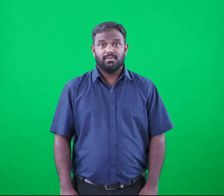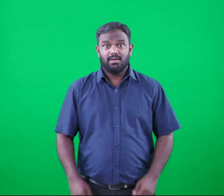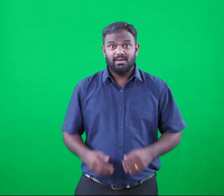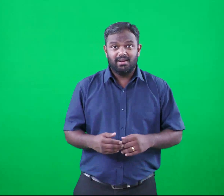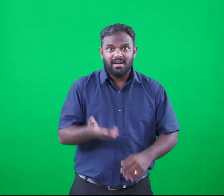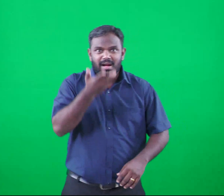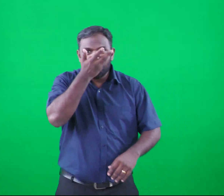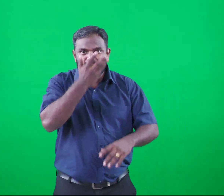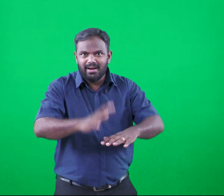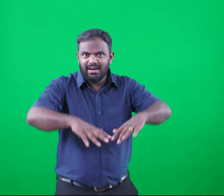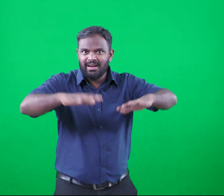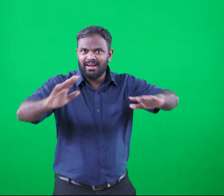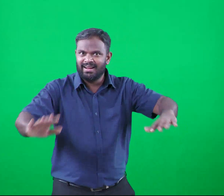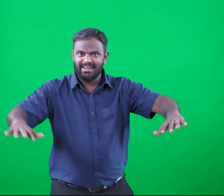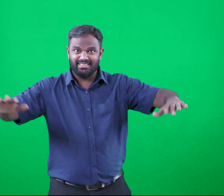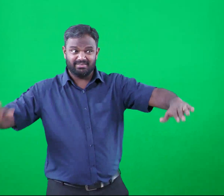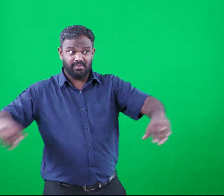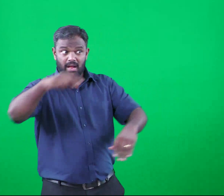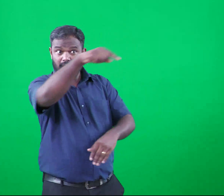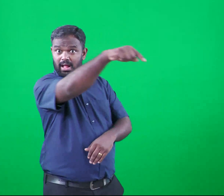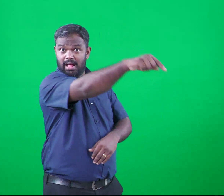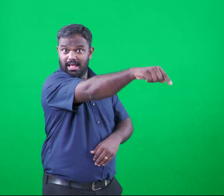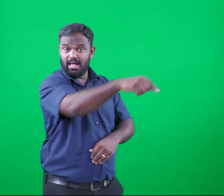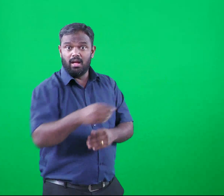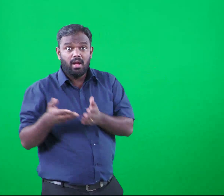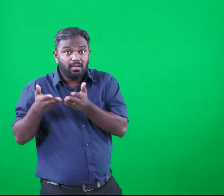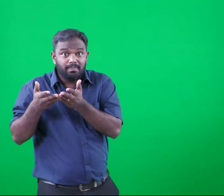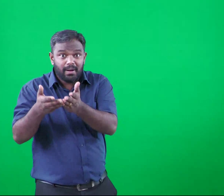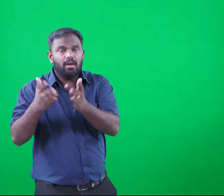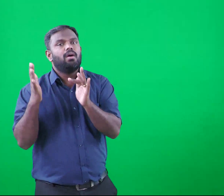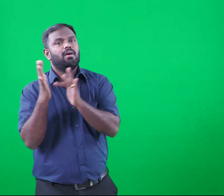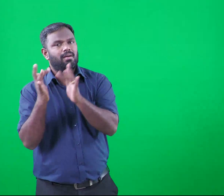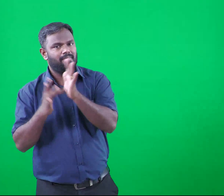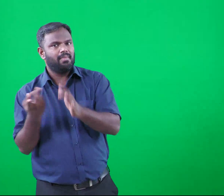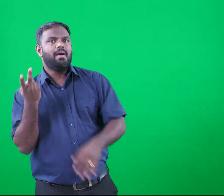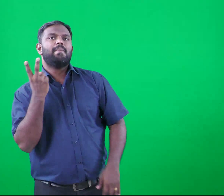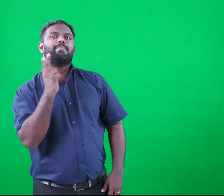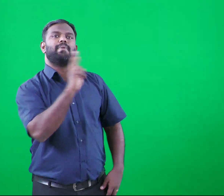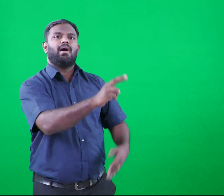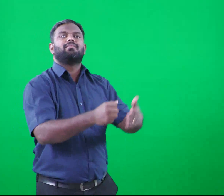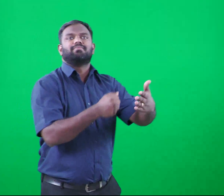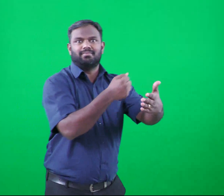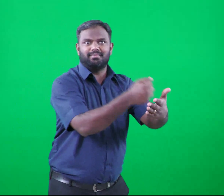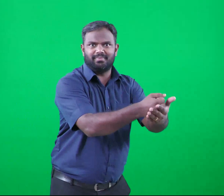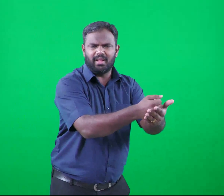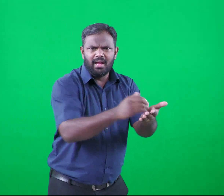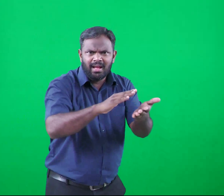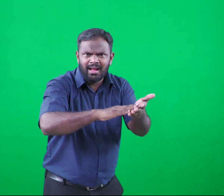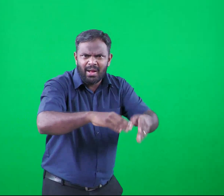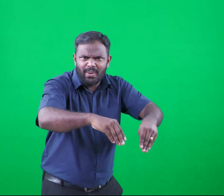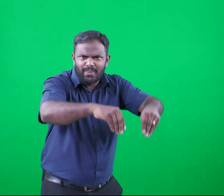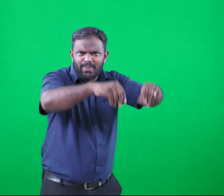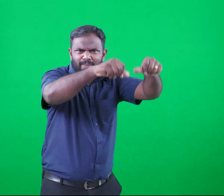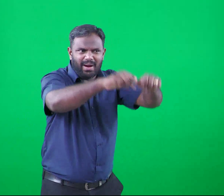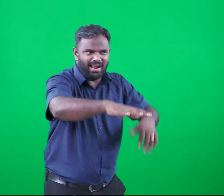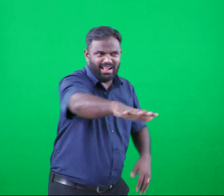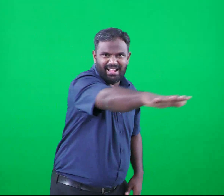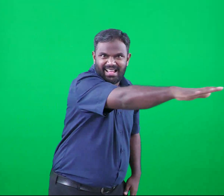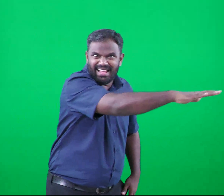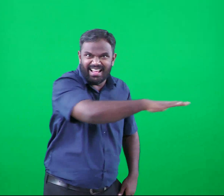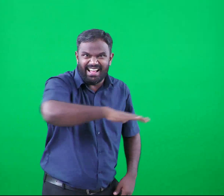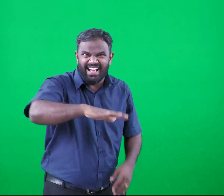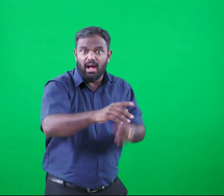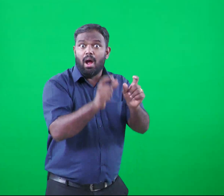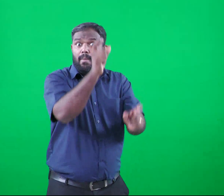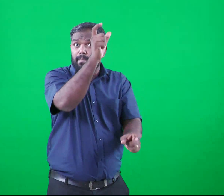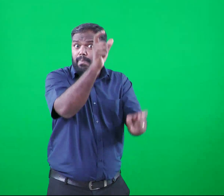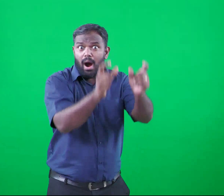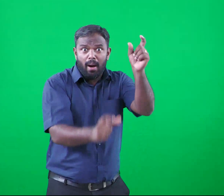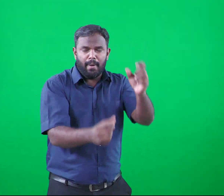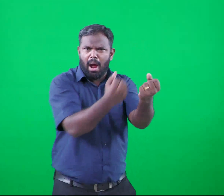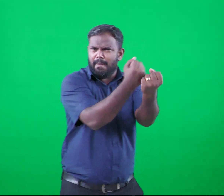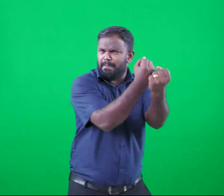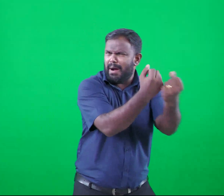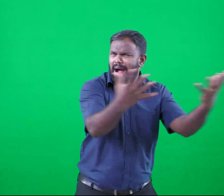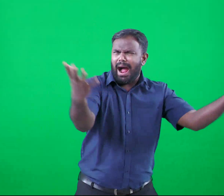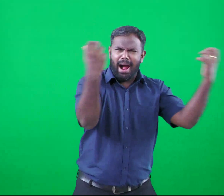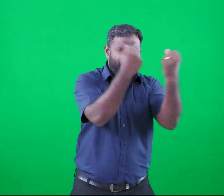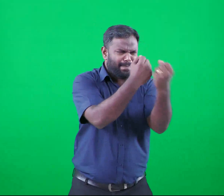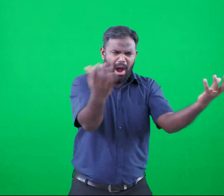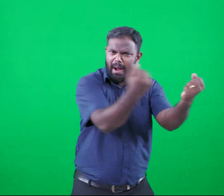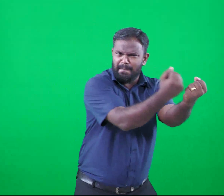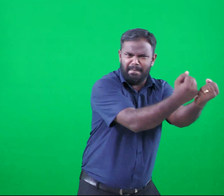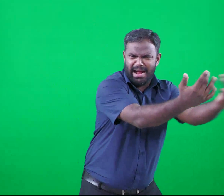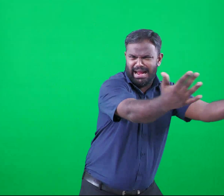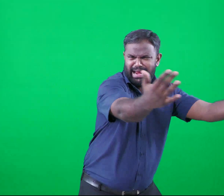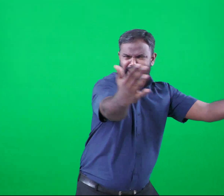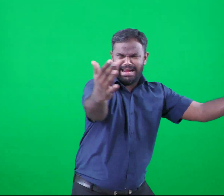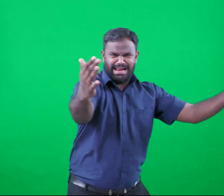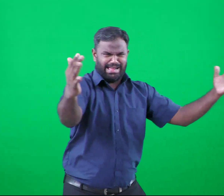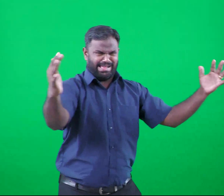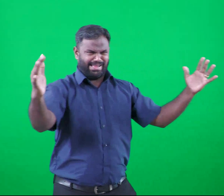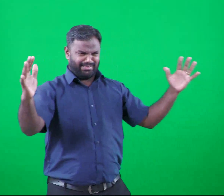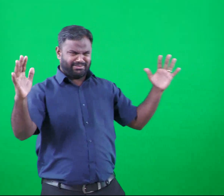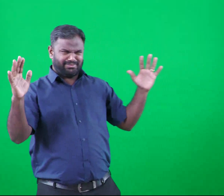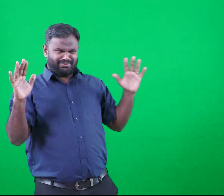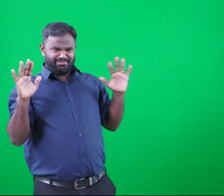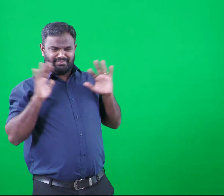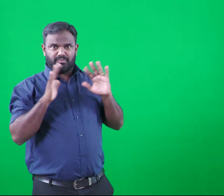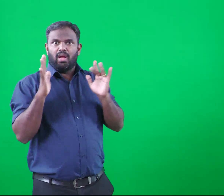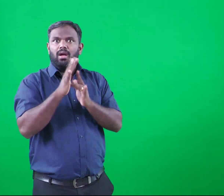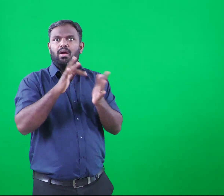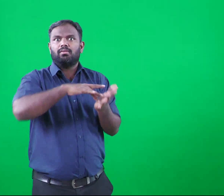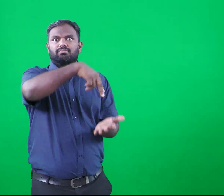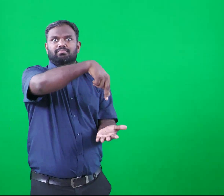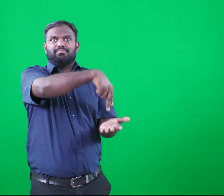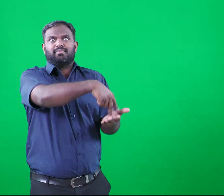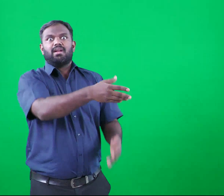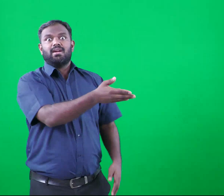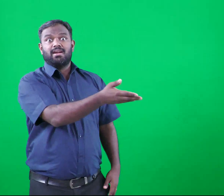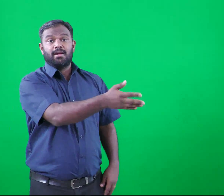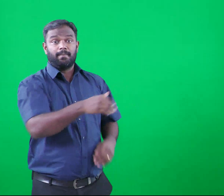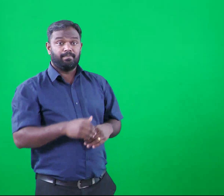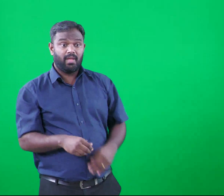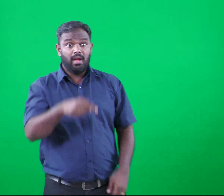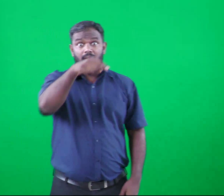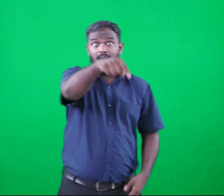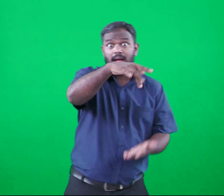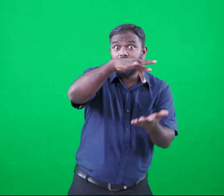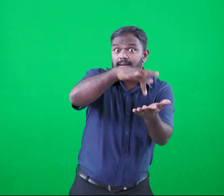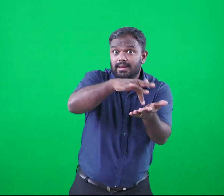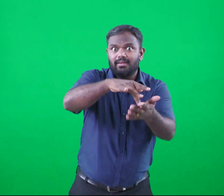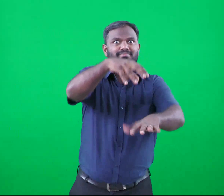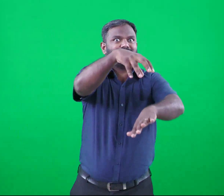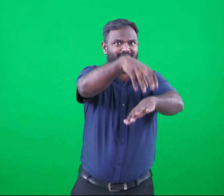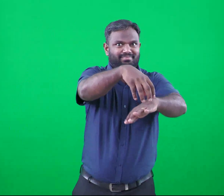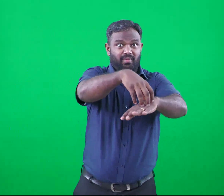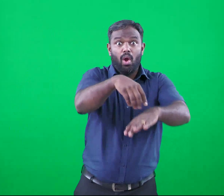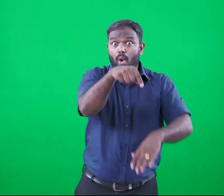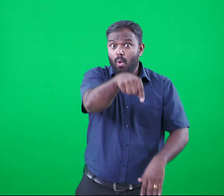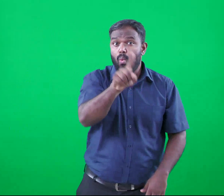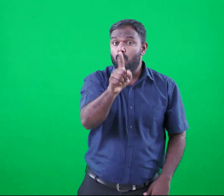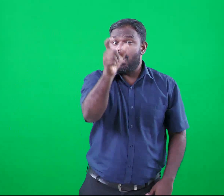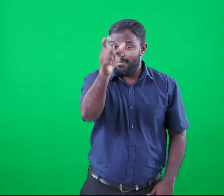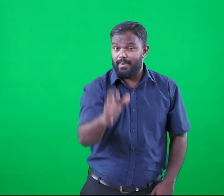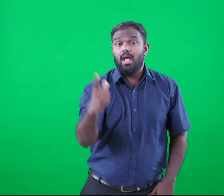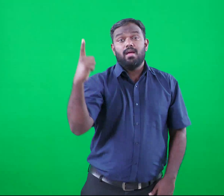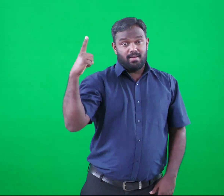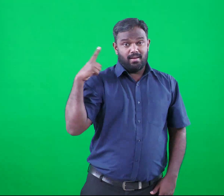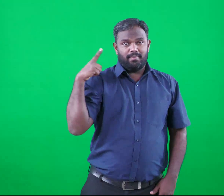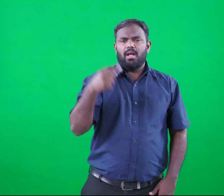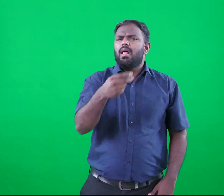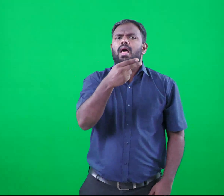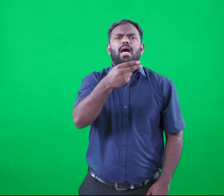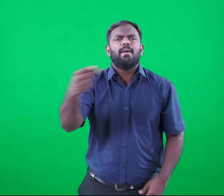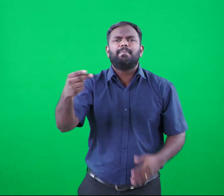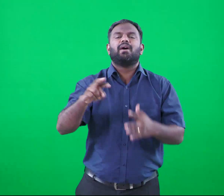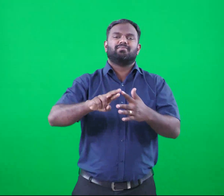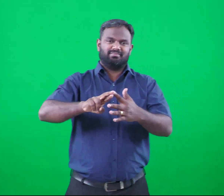When Jesus had again crossed by boat to the other side, a large crowd gathered around Him beside the sea.